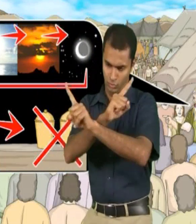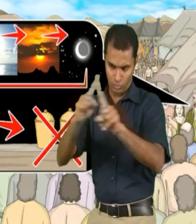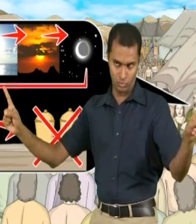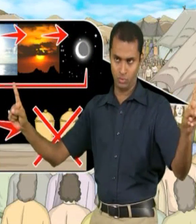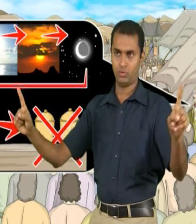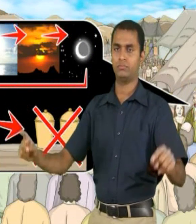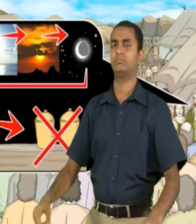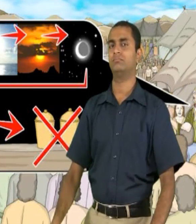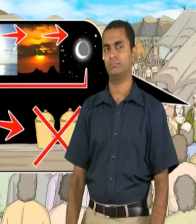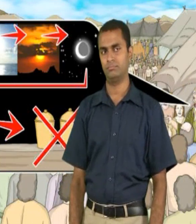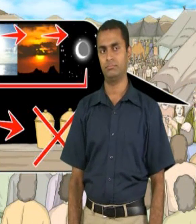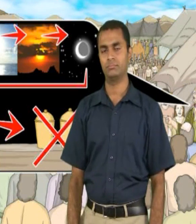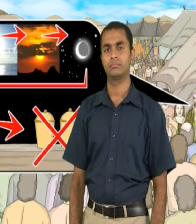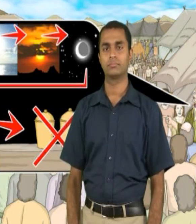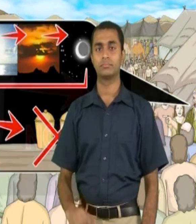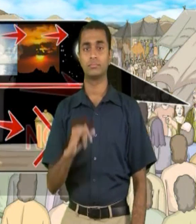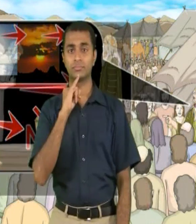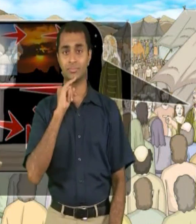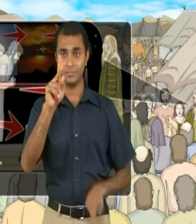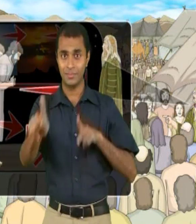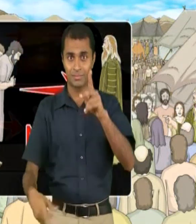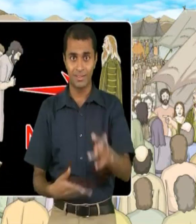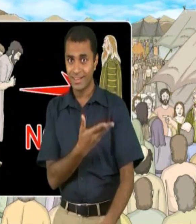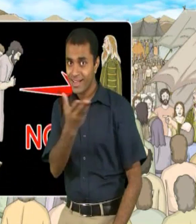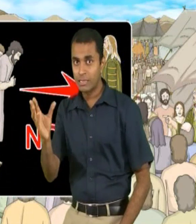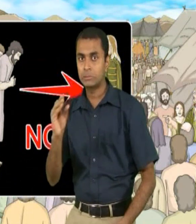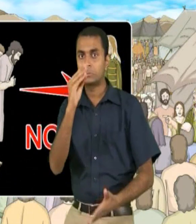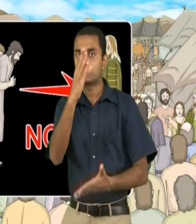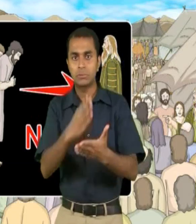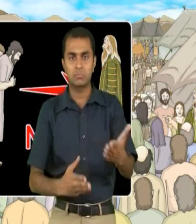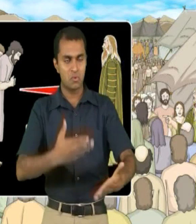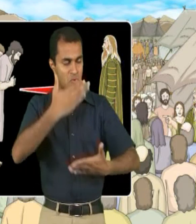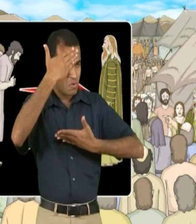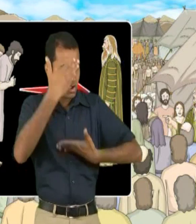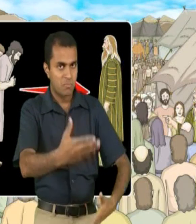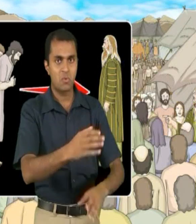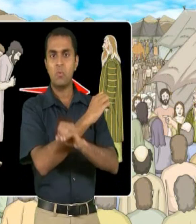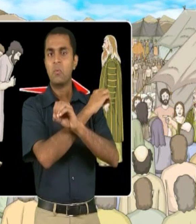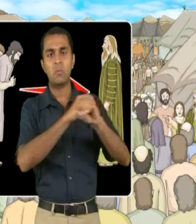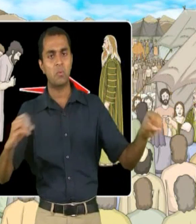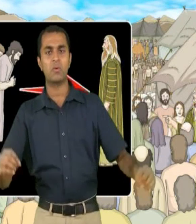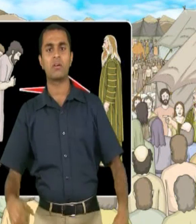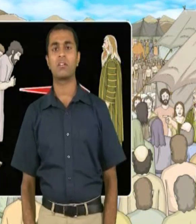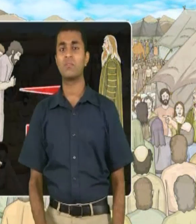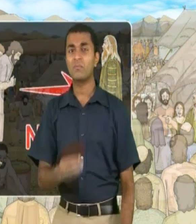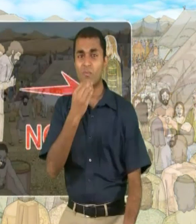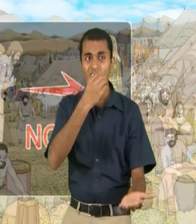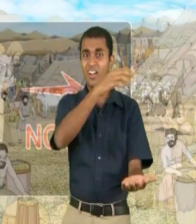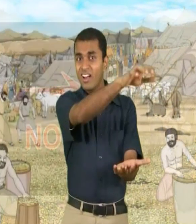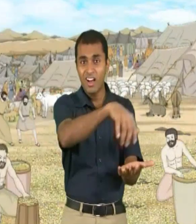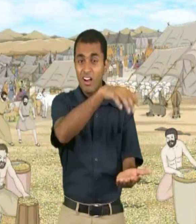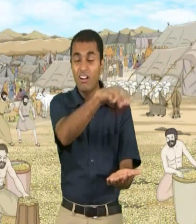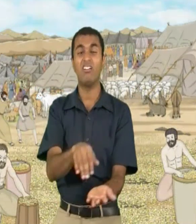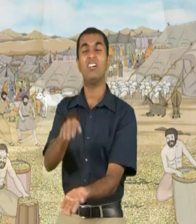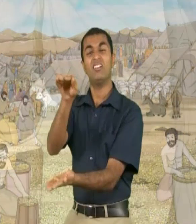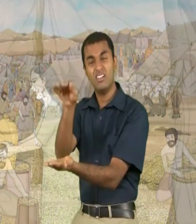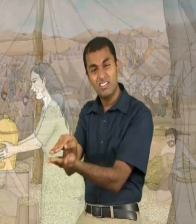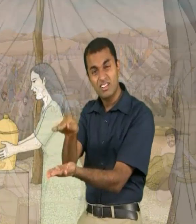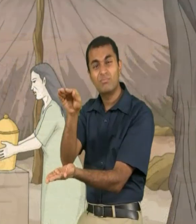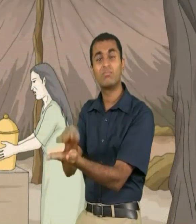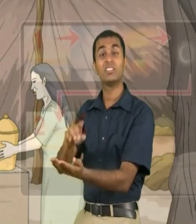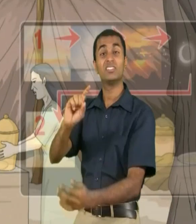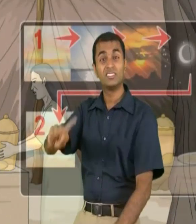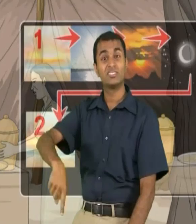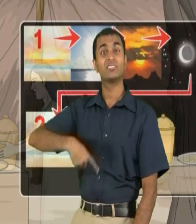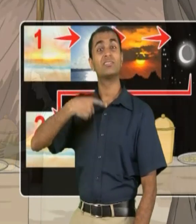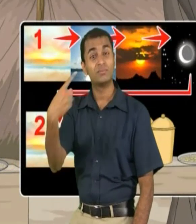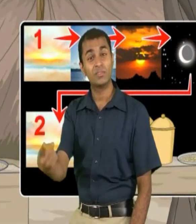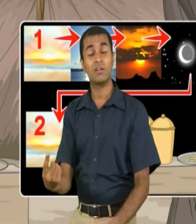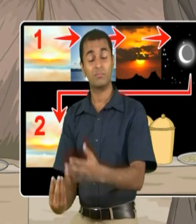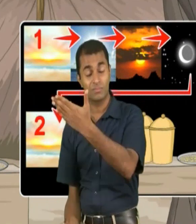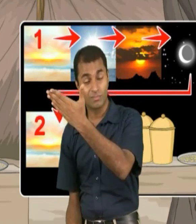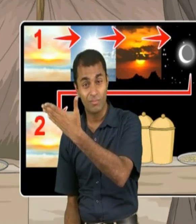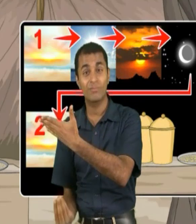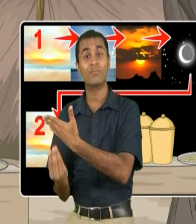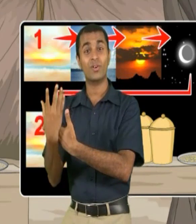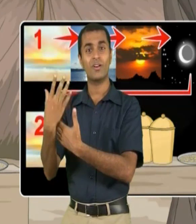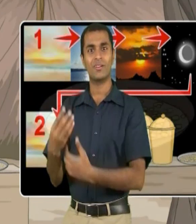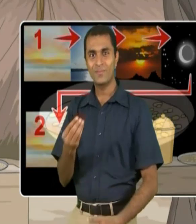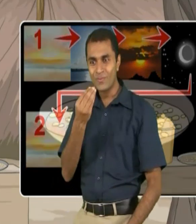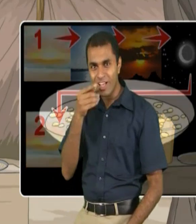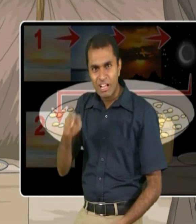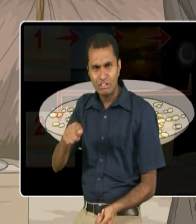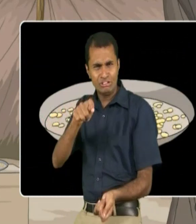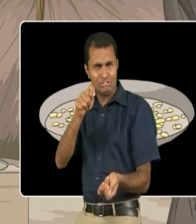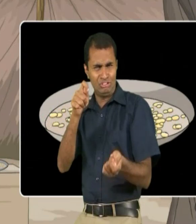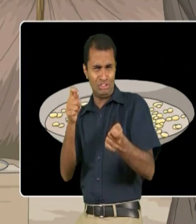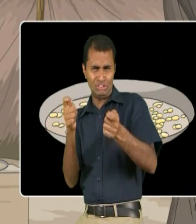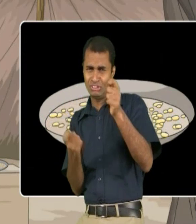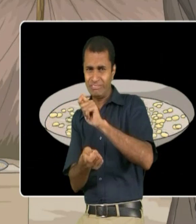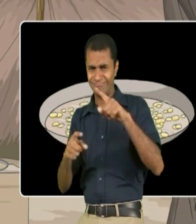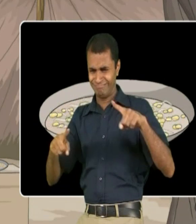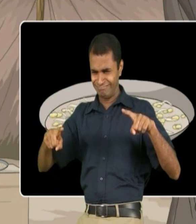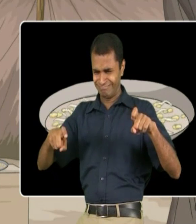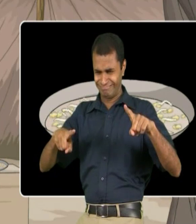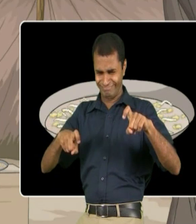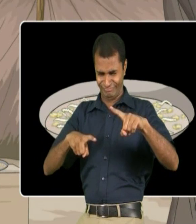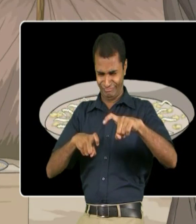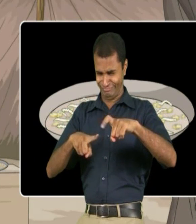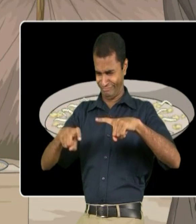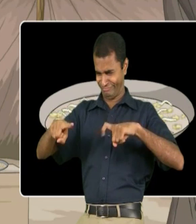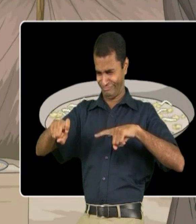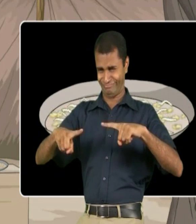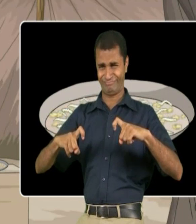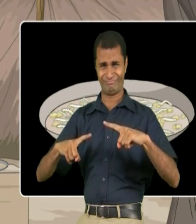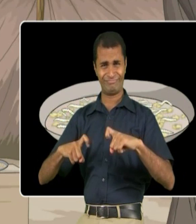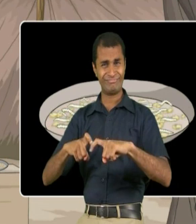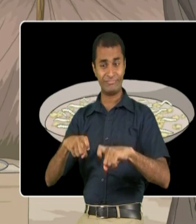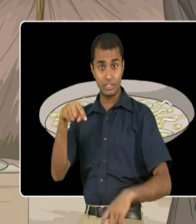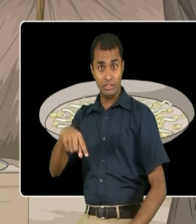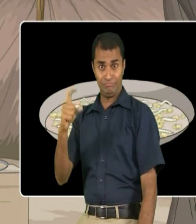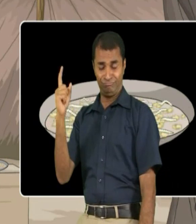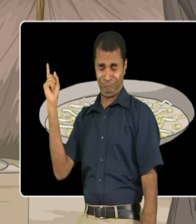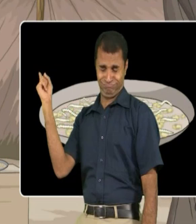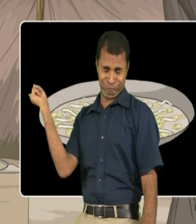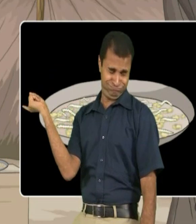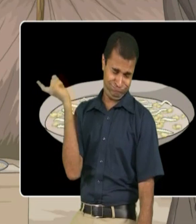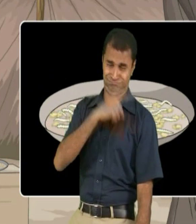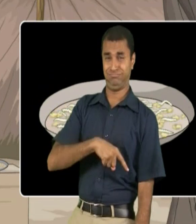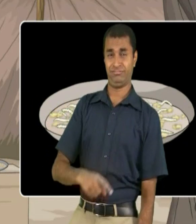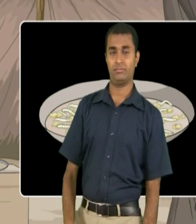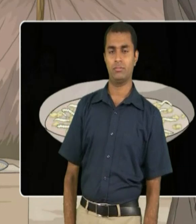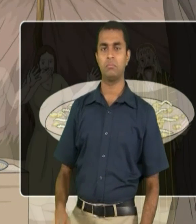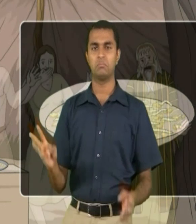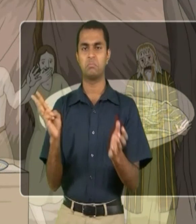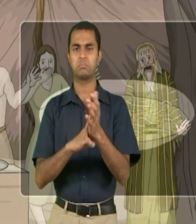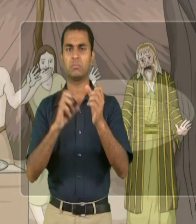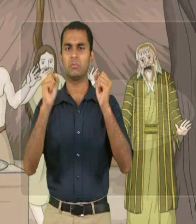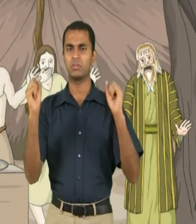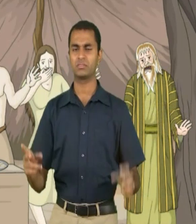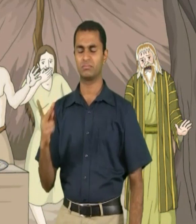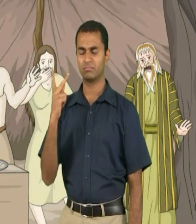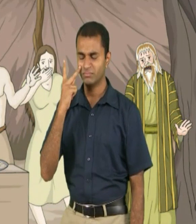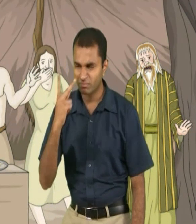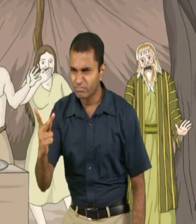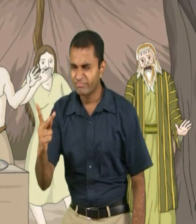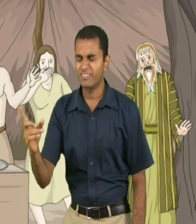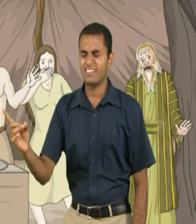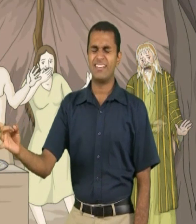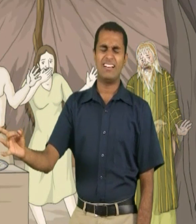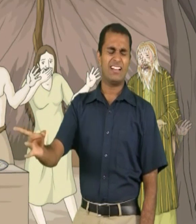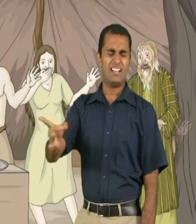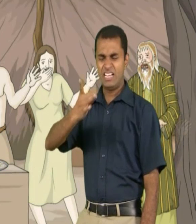But they did not listen to Moses; some people left part of it until morning, and it became infested with maggots and began to smell.